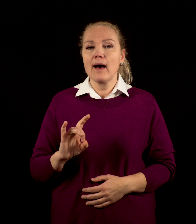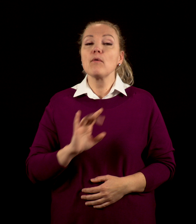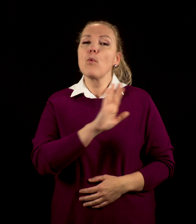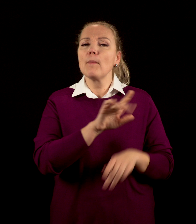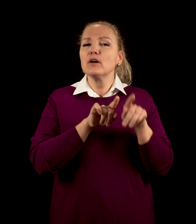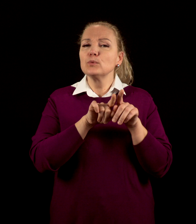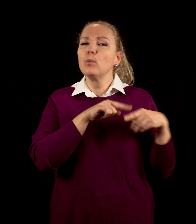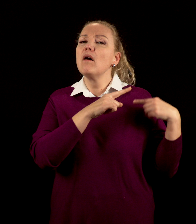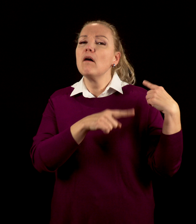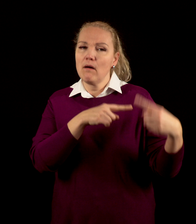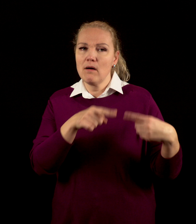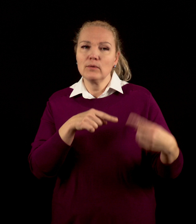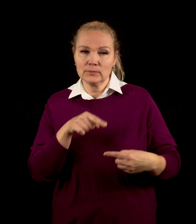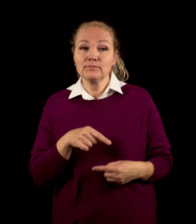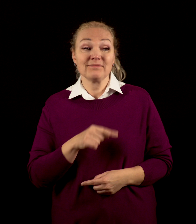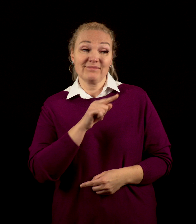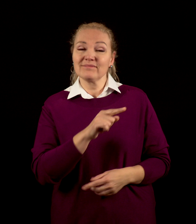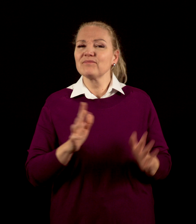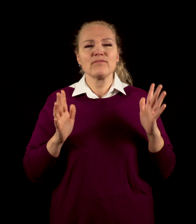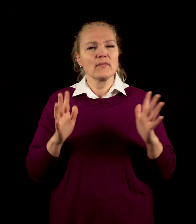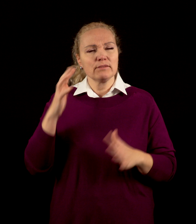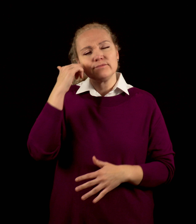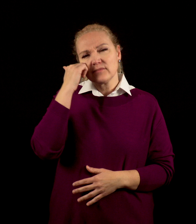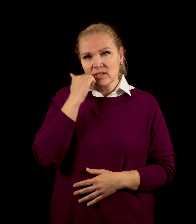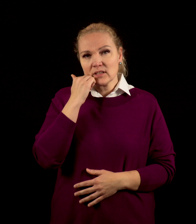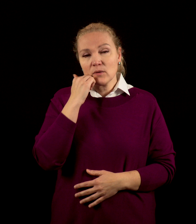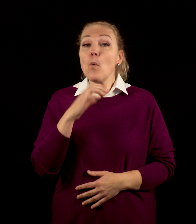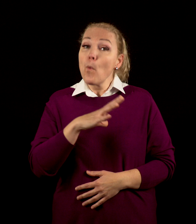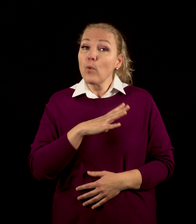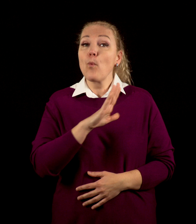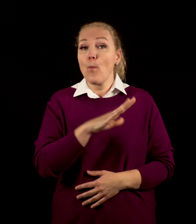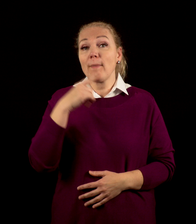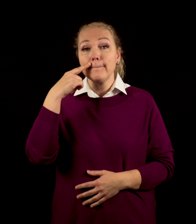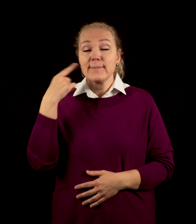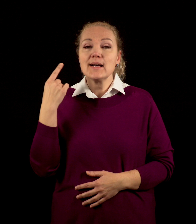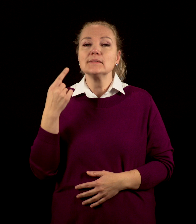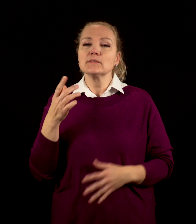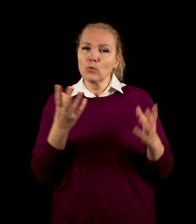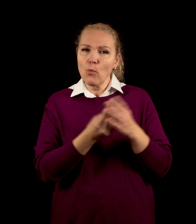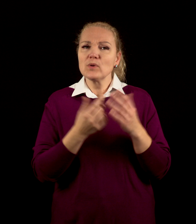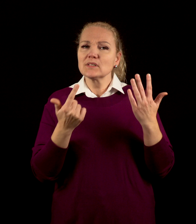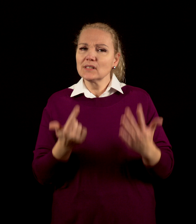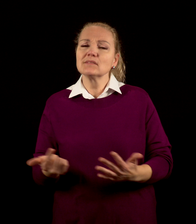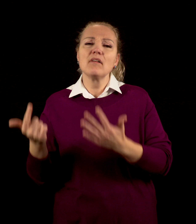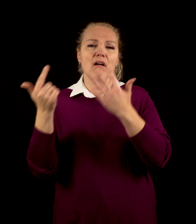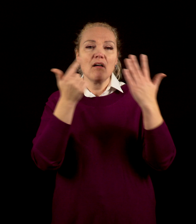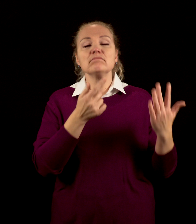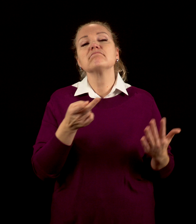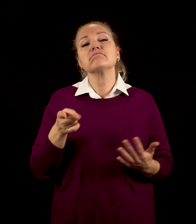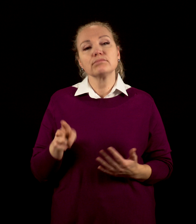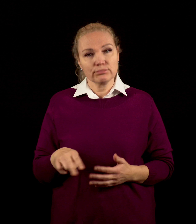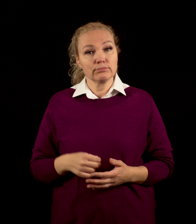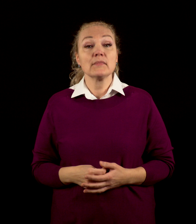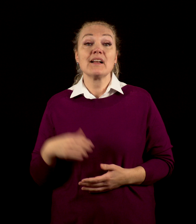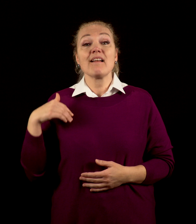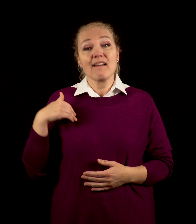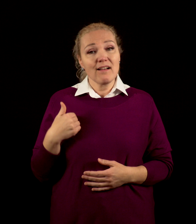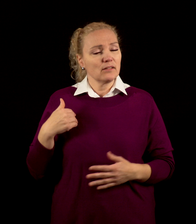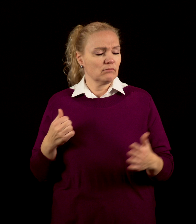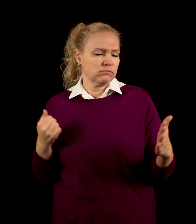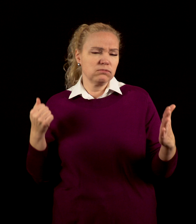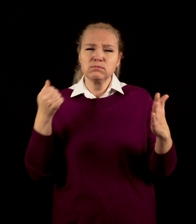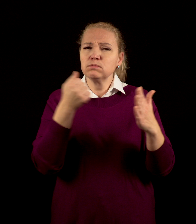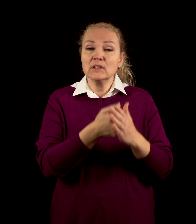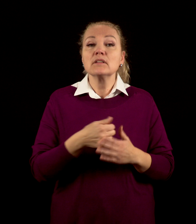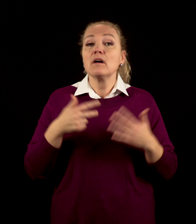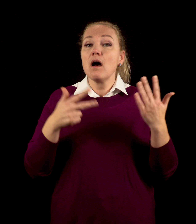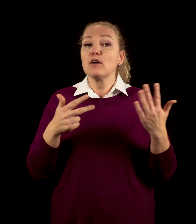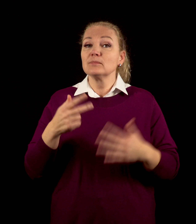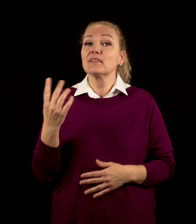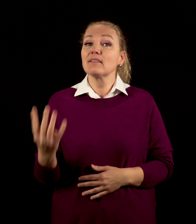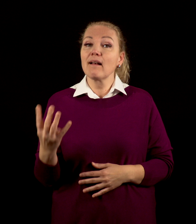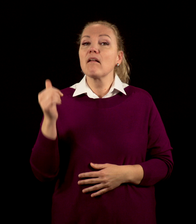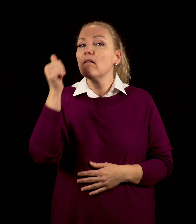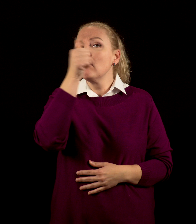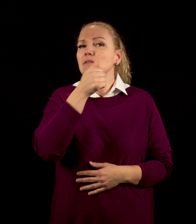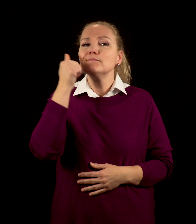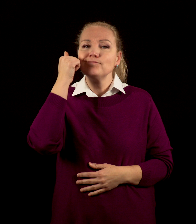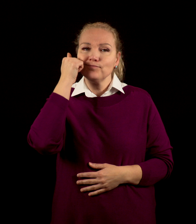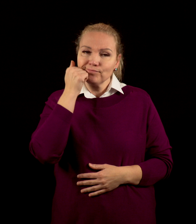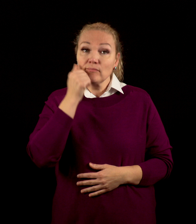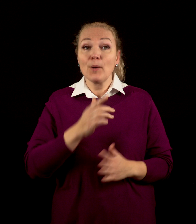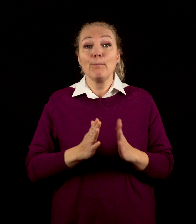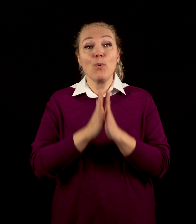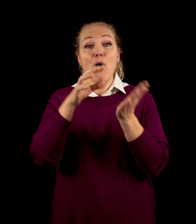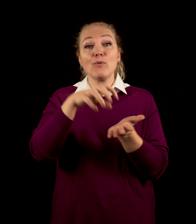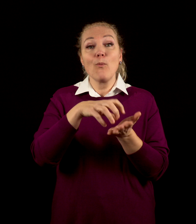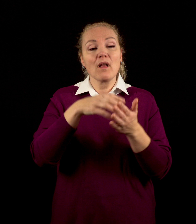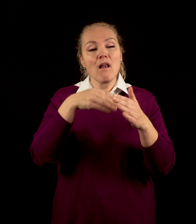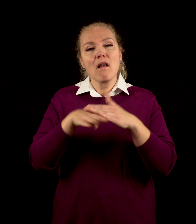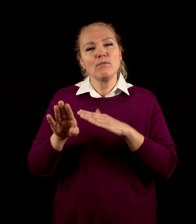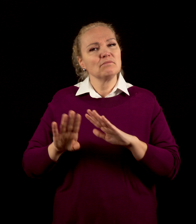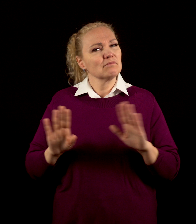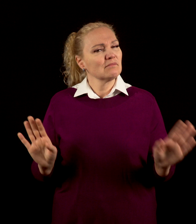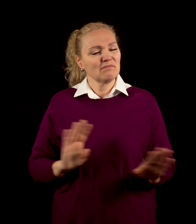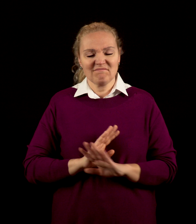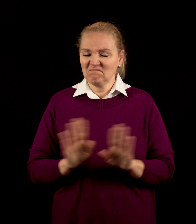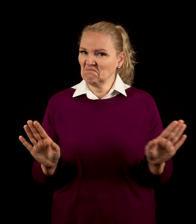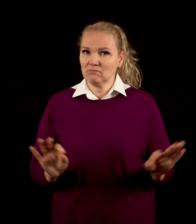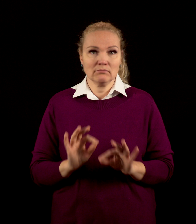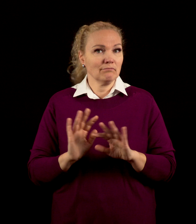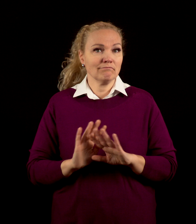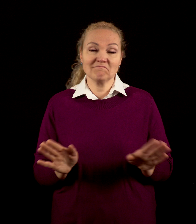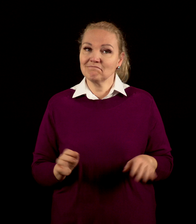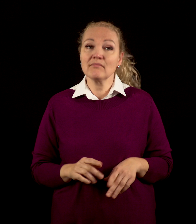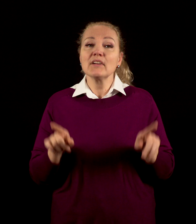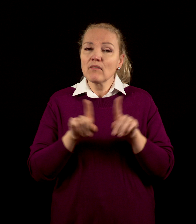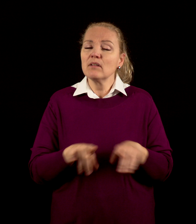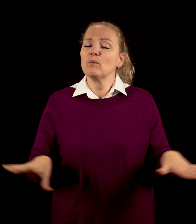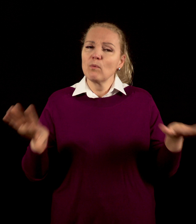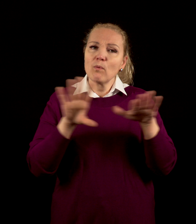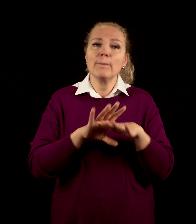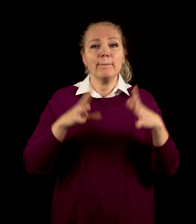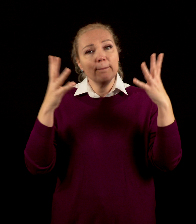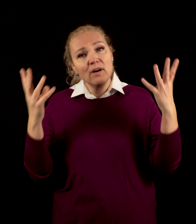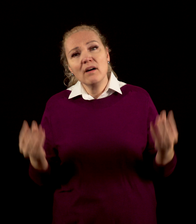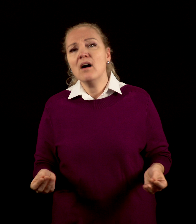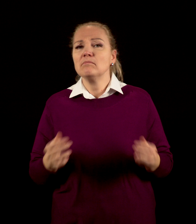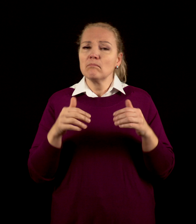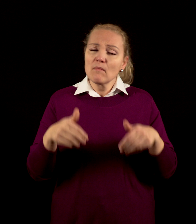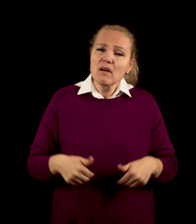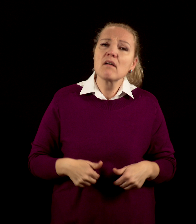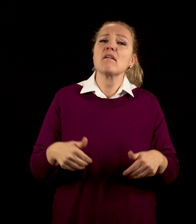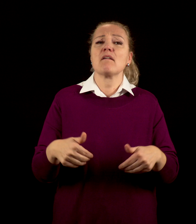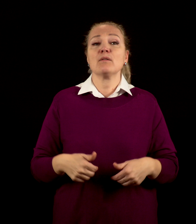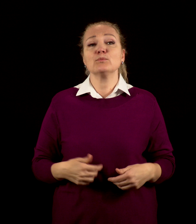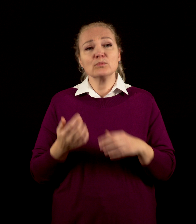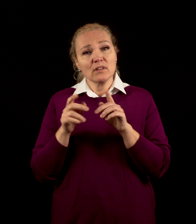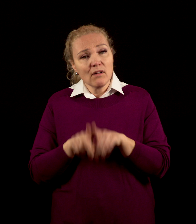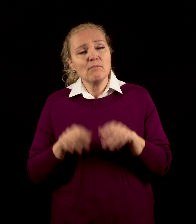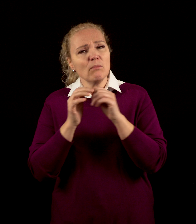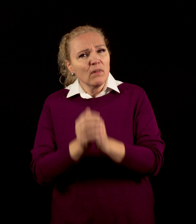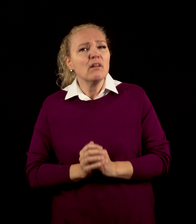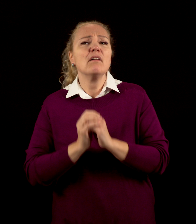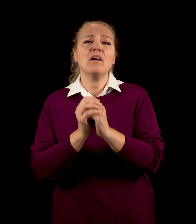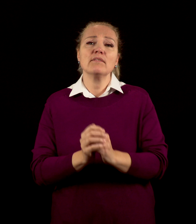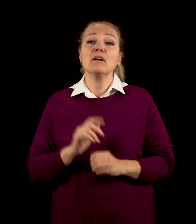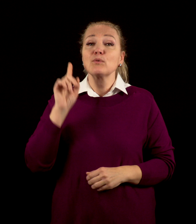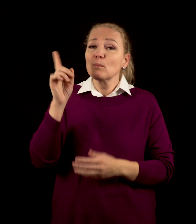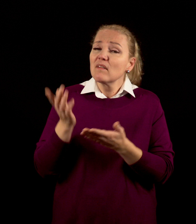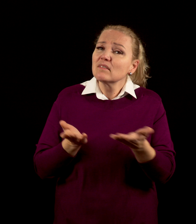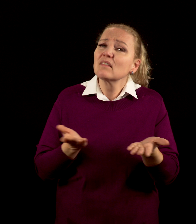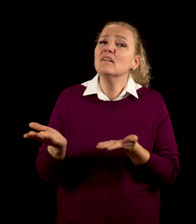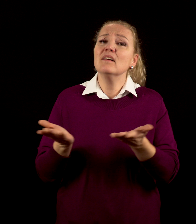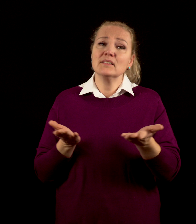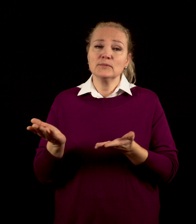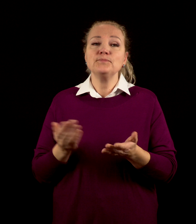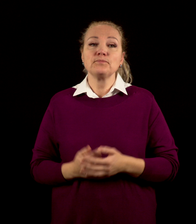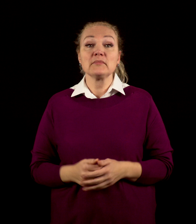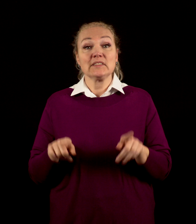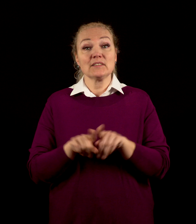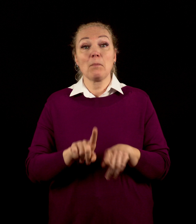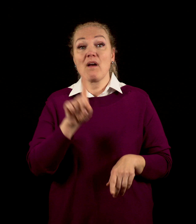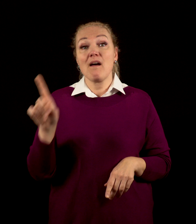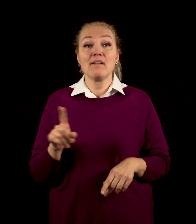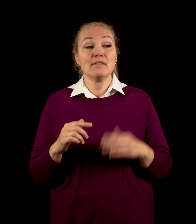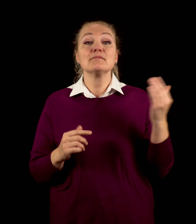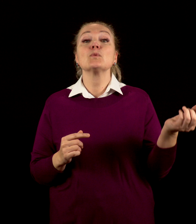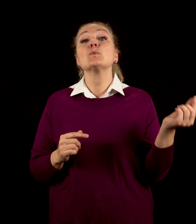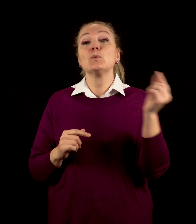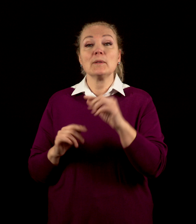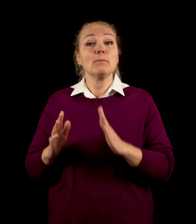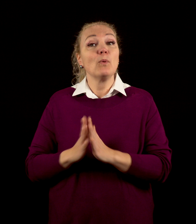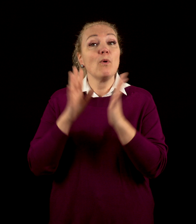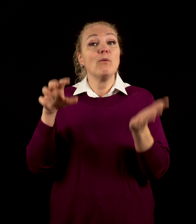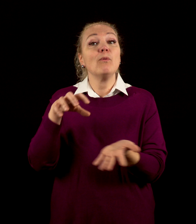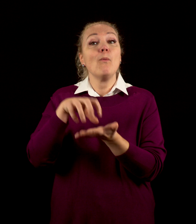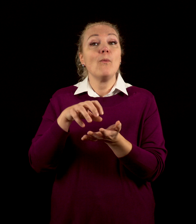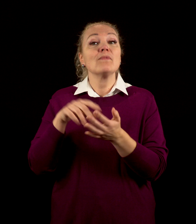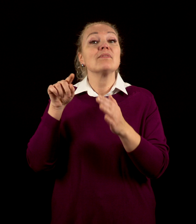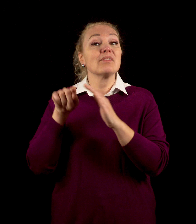She had been married for seven years, and then was a widow to the age of eighty-four. She never left the temple, but worshiped night and day, fasting and praying.